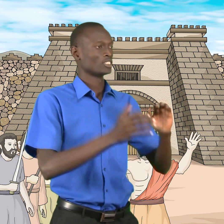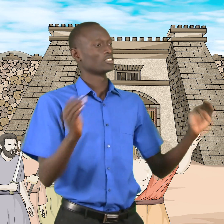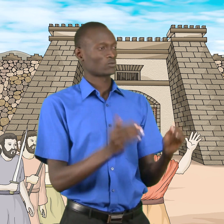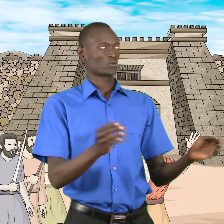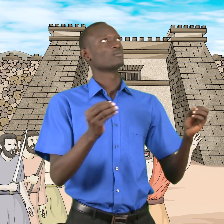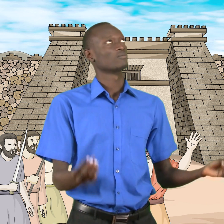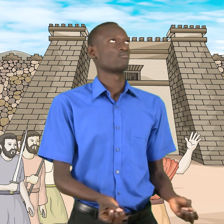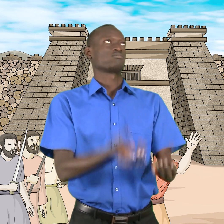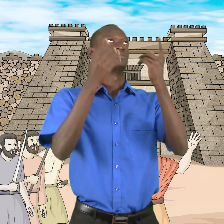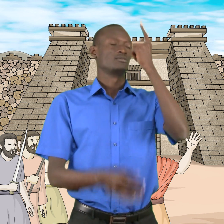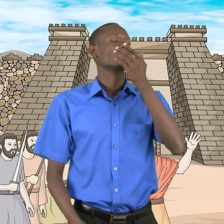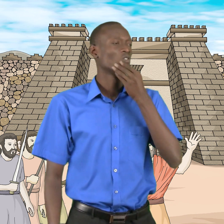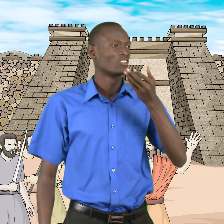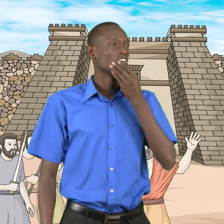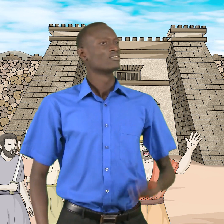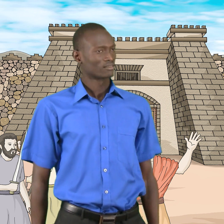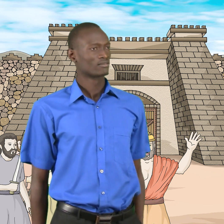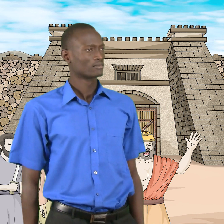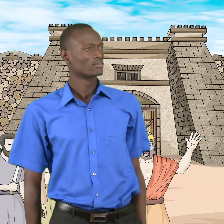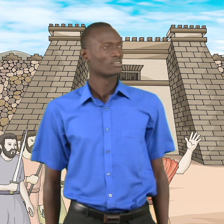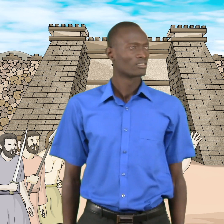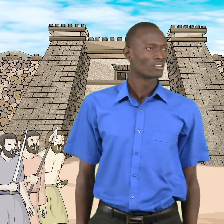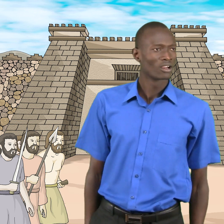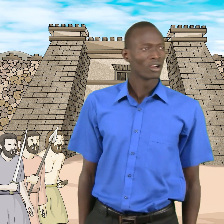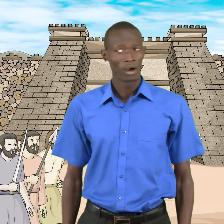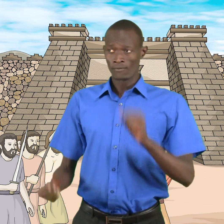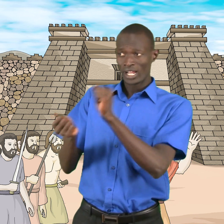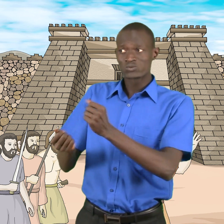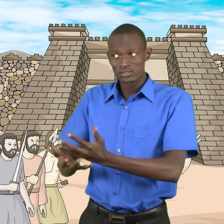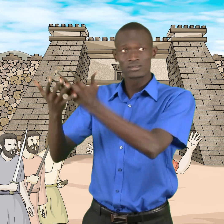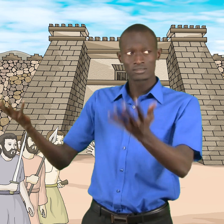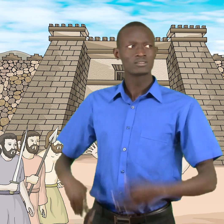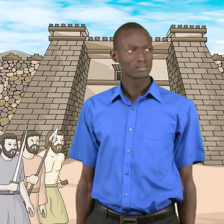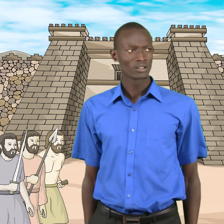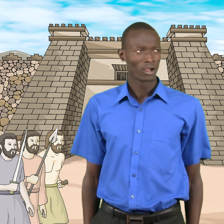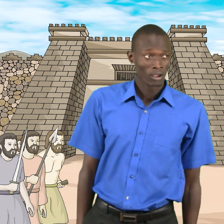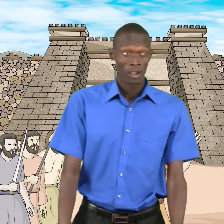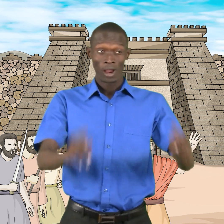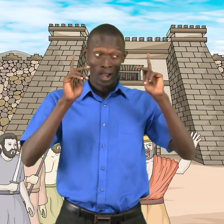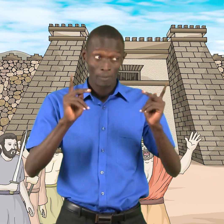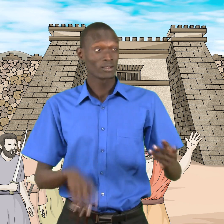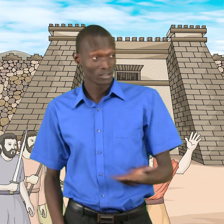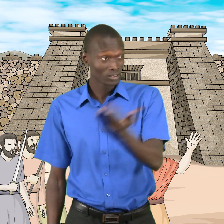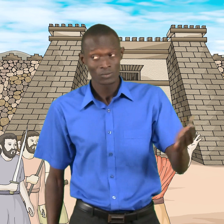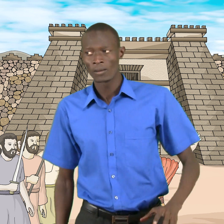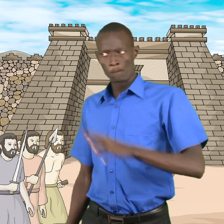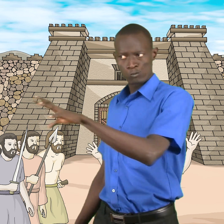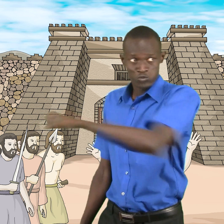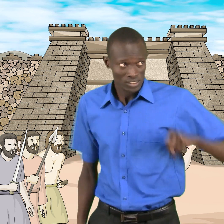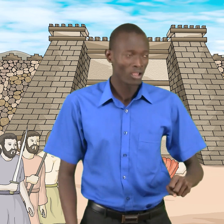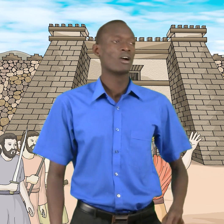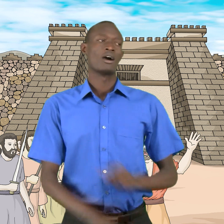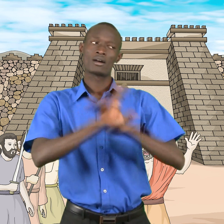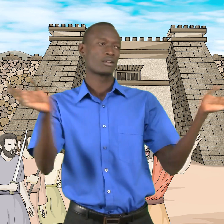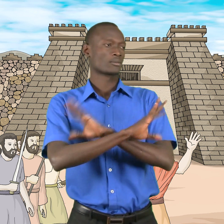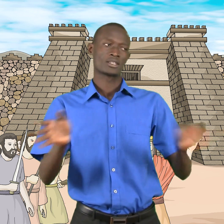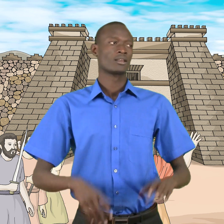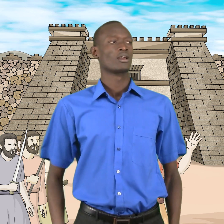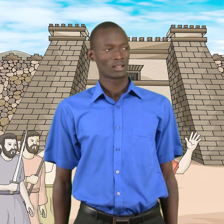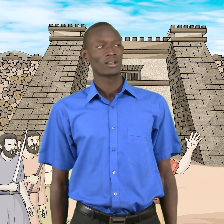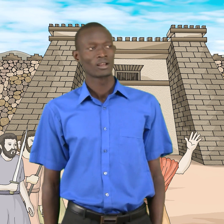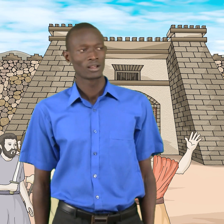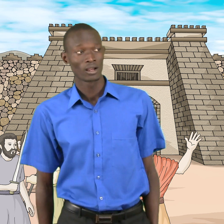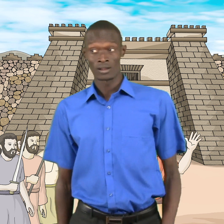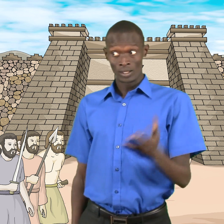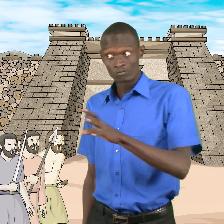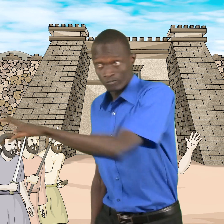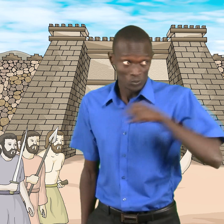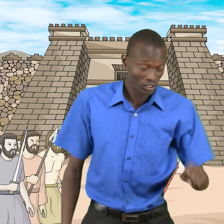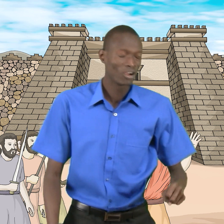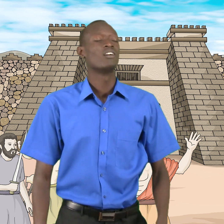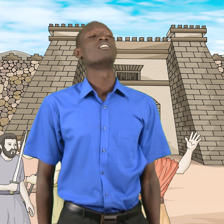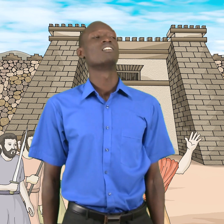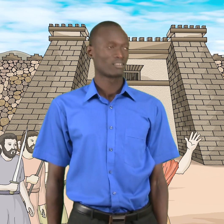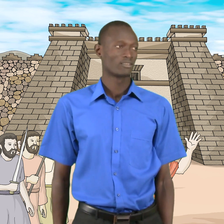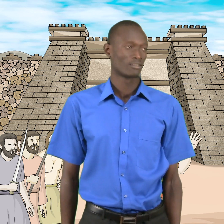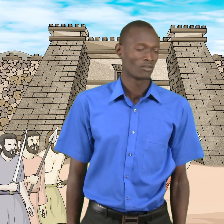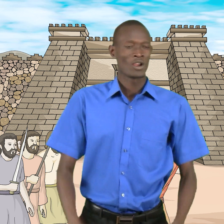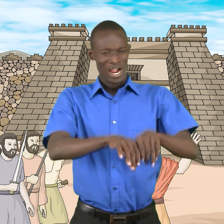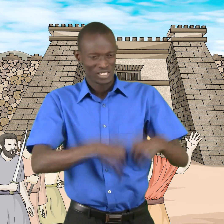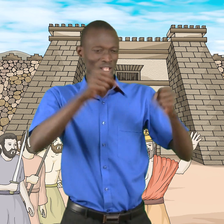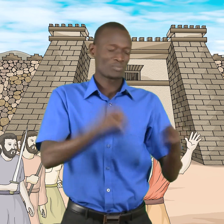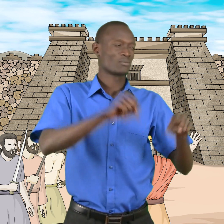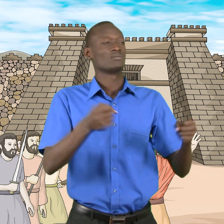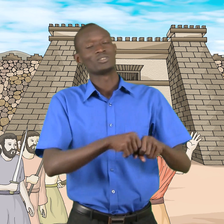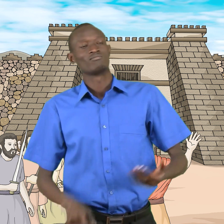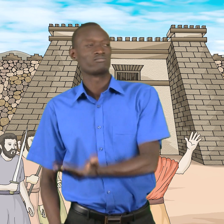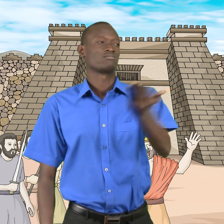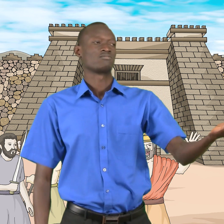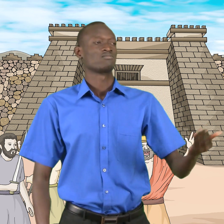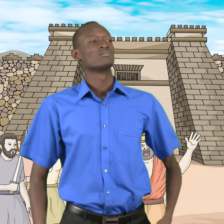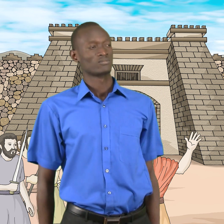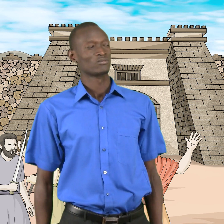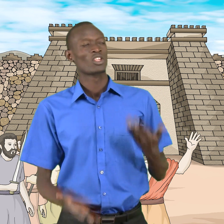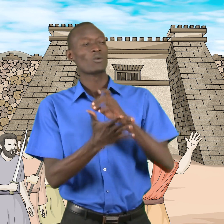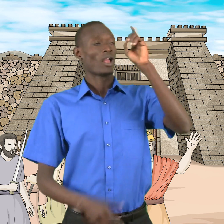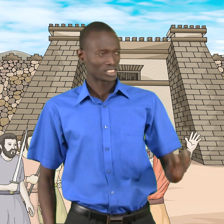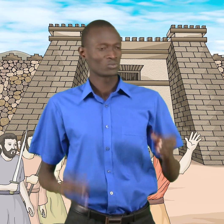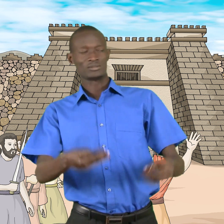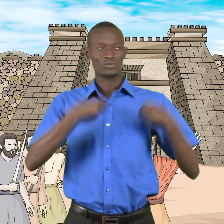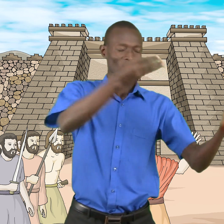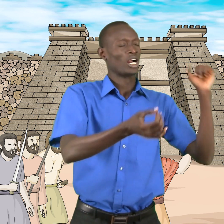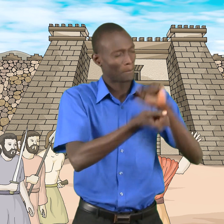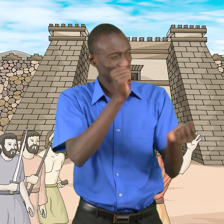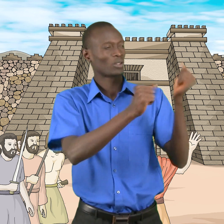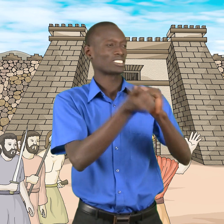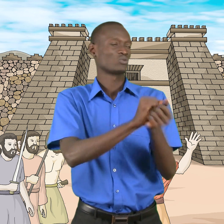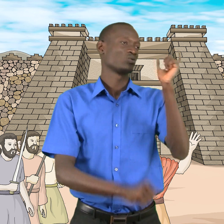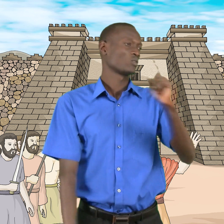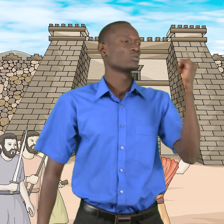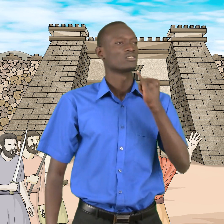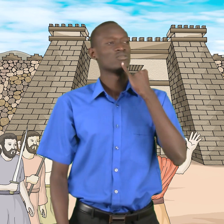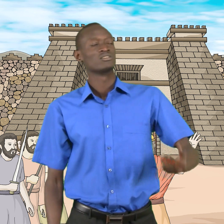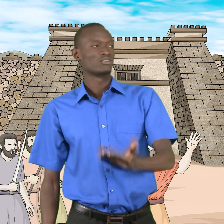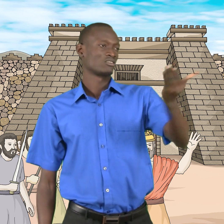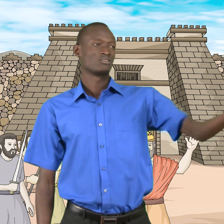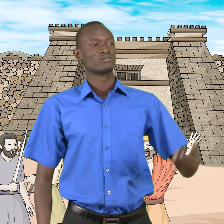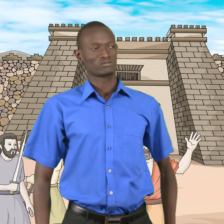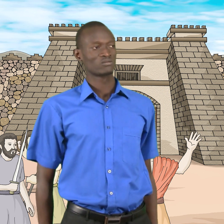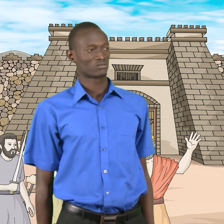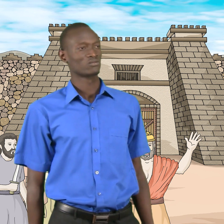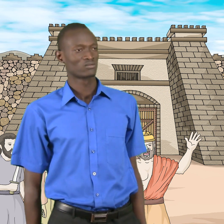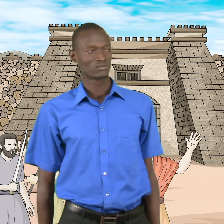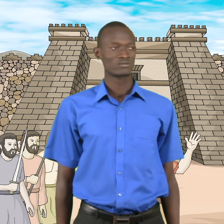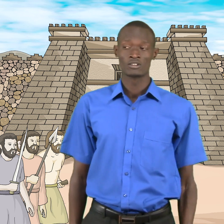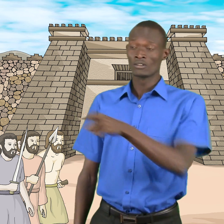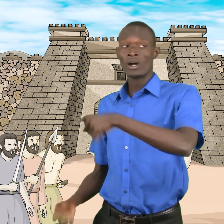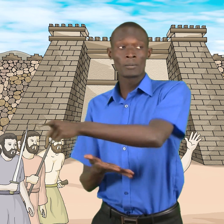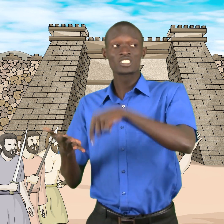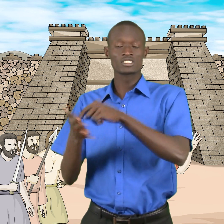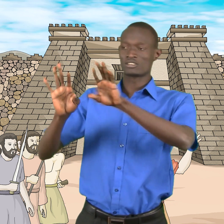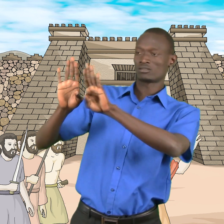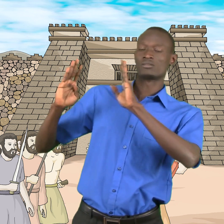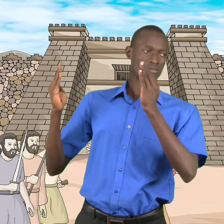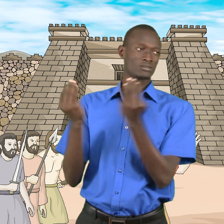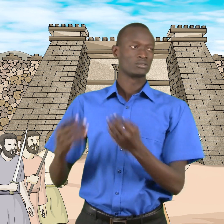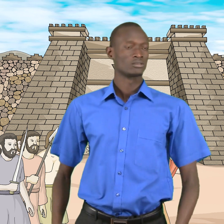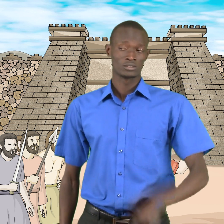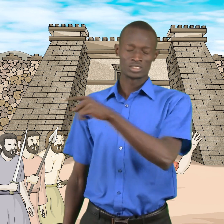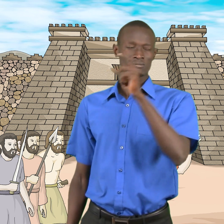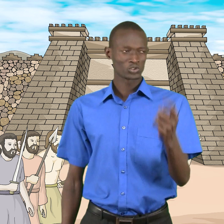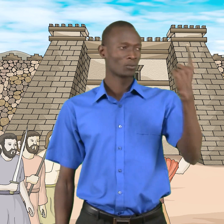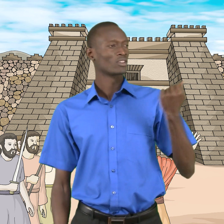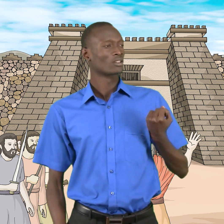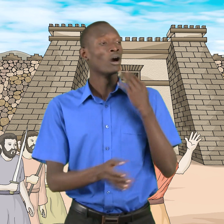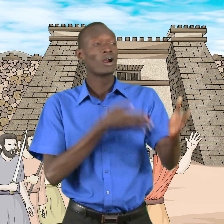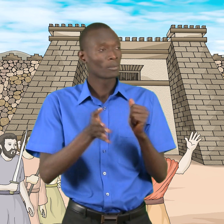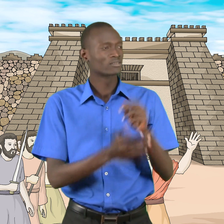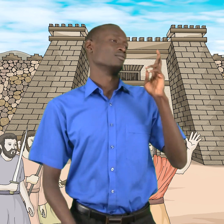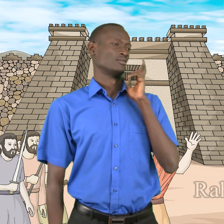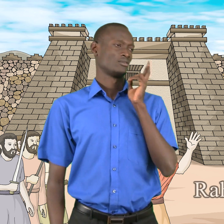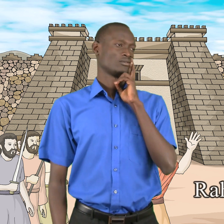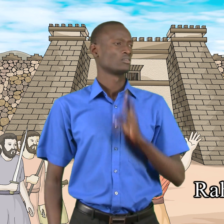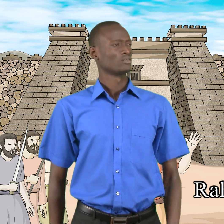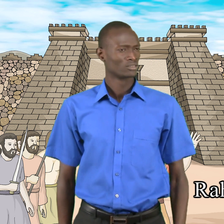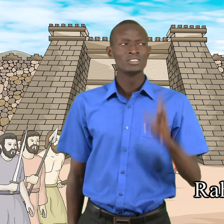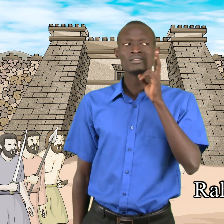Now the city and everything in it must be devoted to the LORD for destruction.